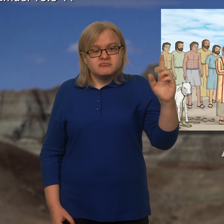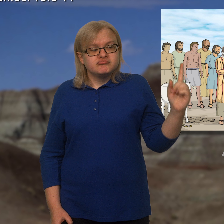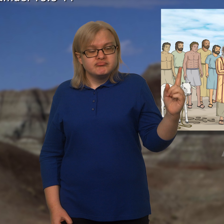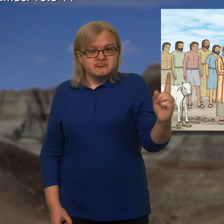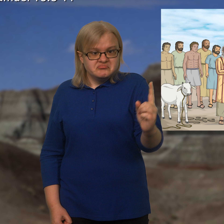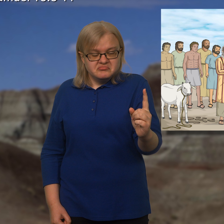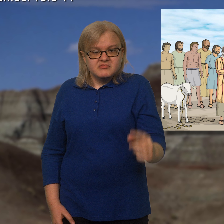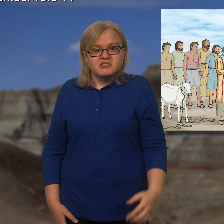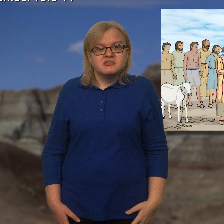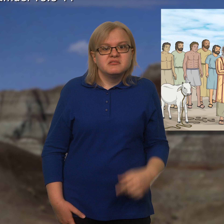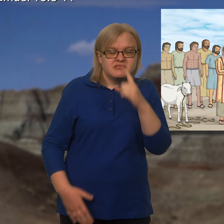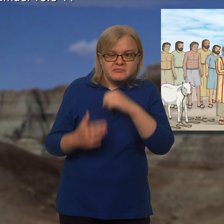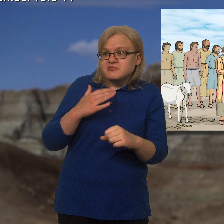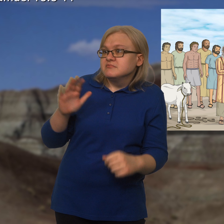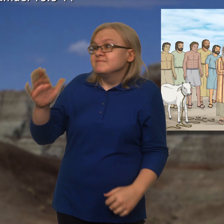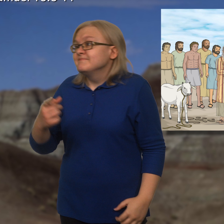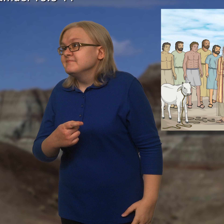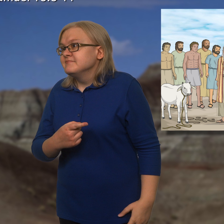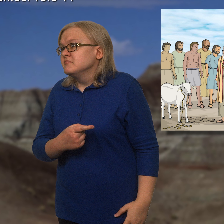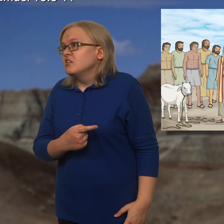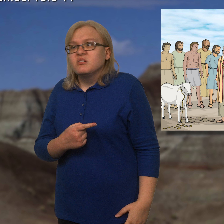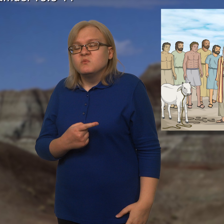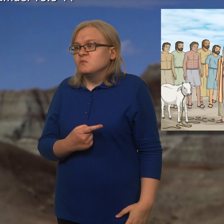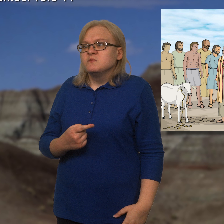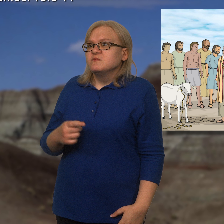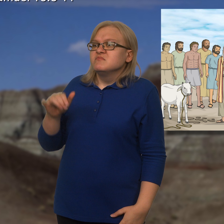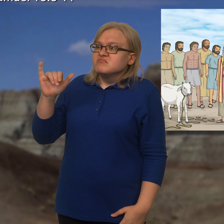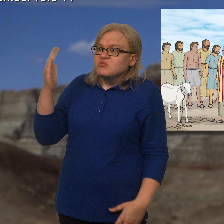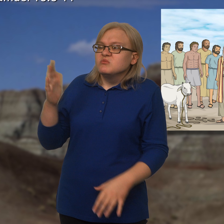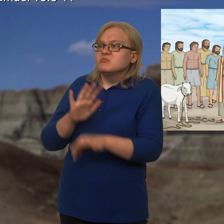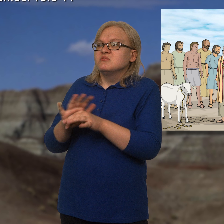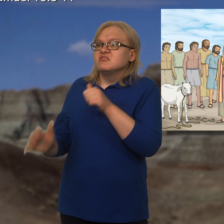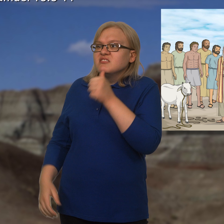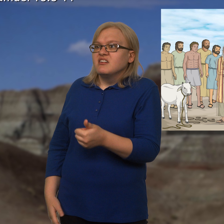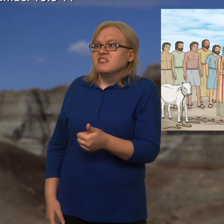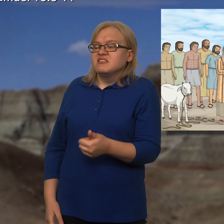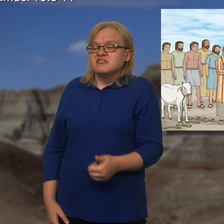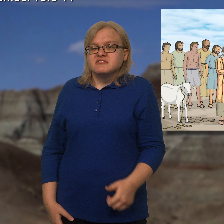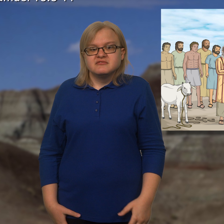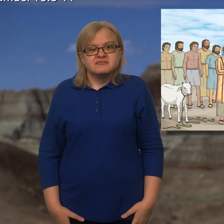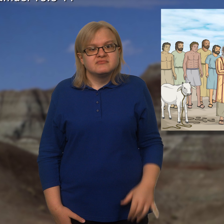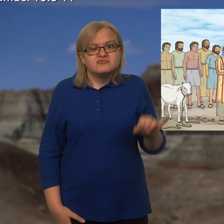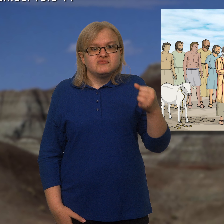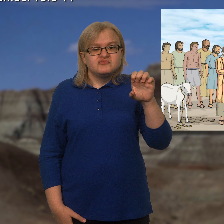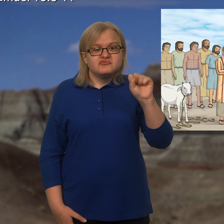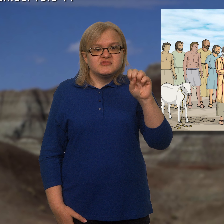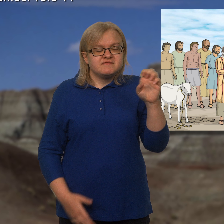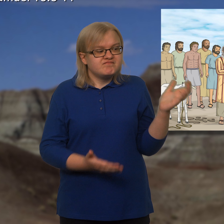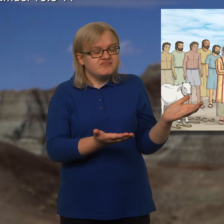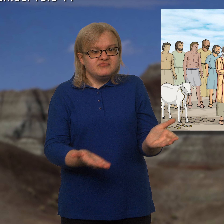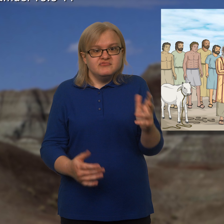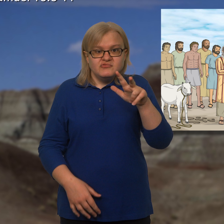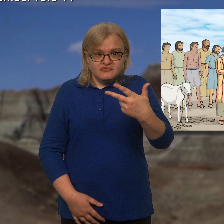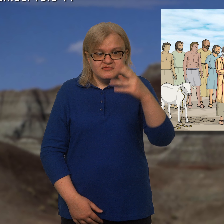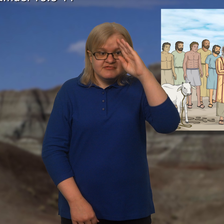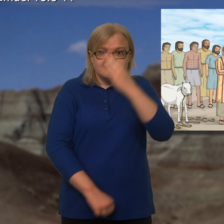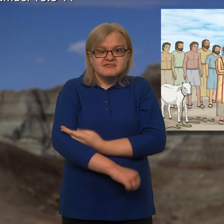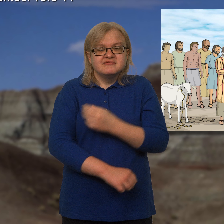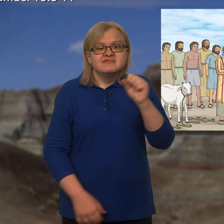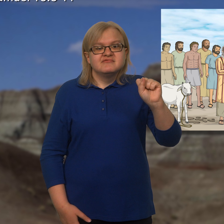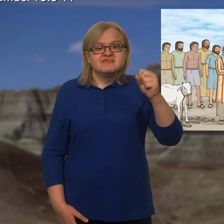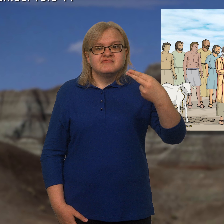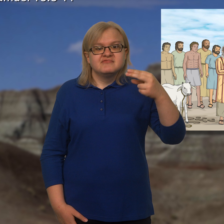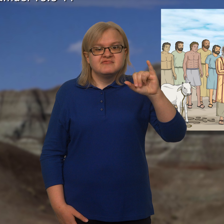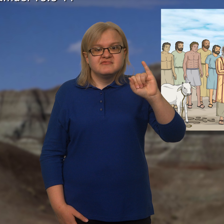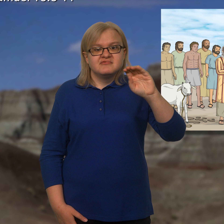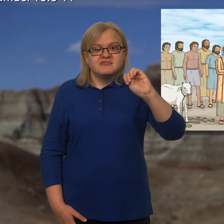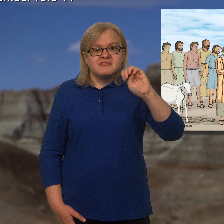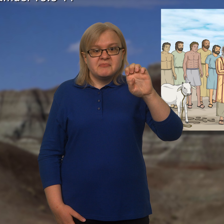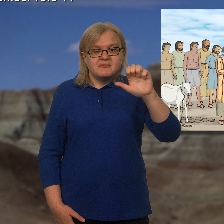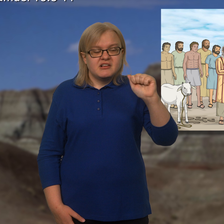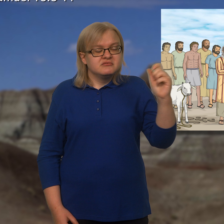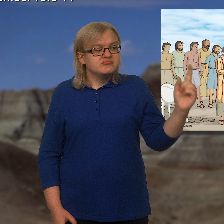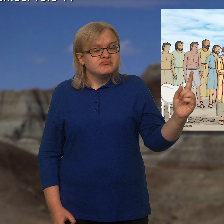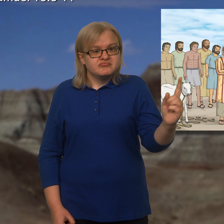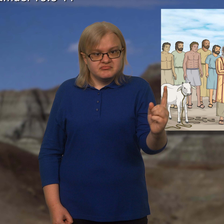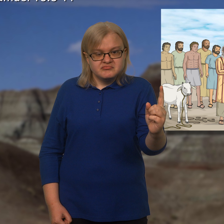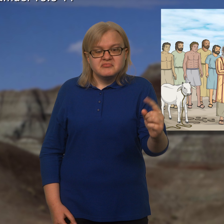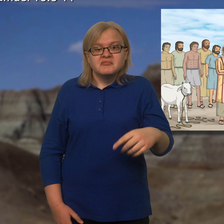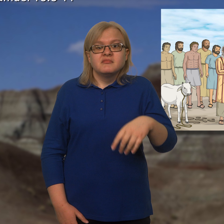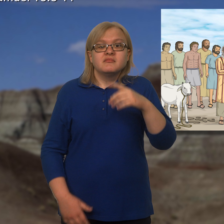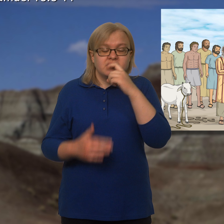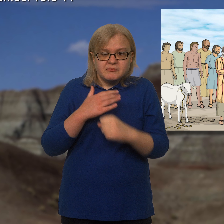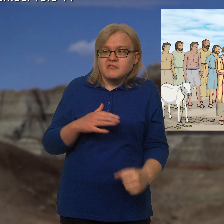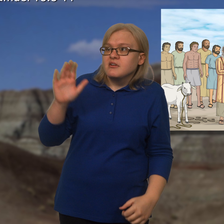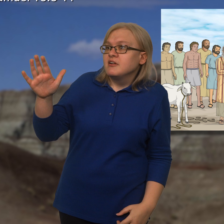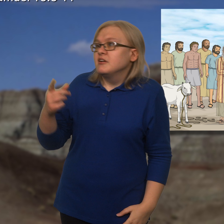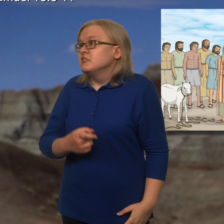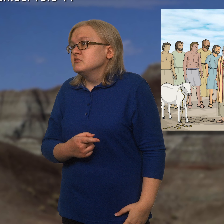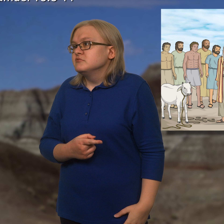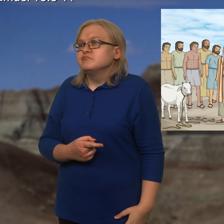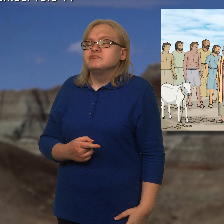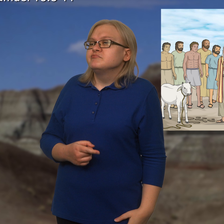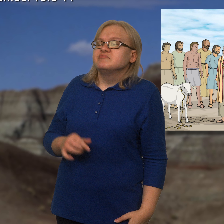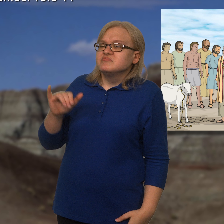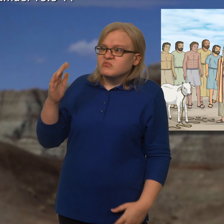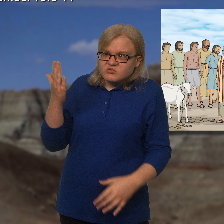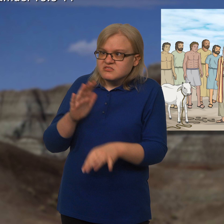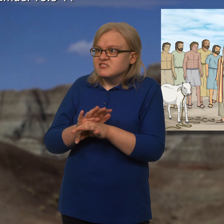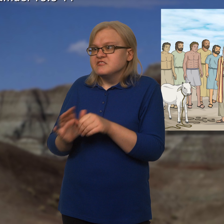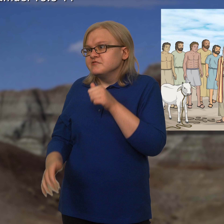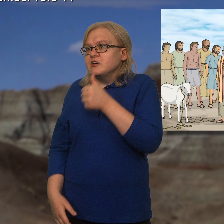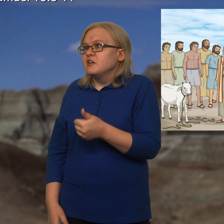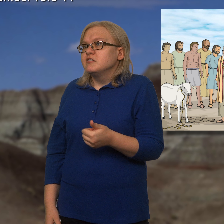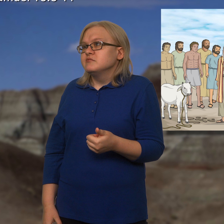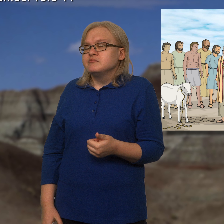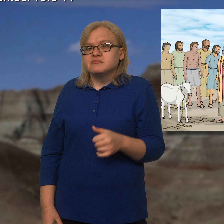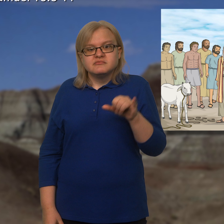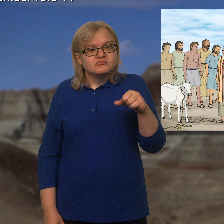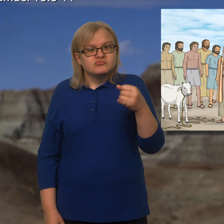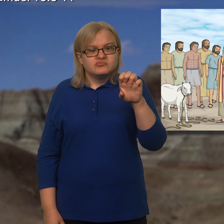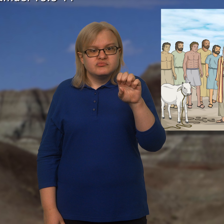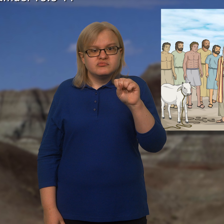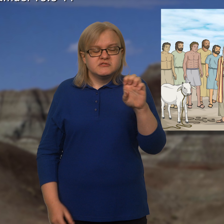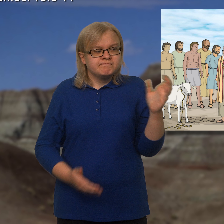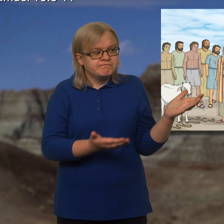Next Jesse presented Shammah, but Samuel said, “The LORD has not chosen this one either.”